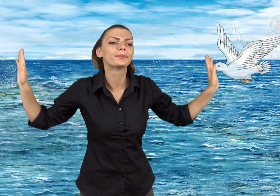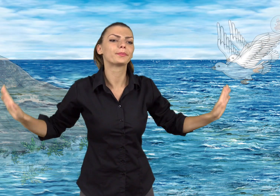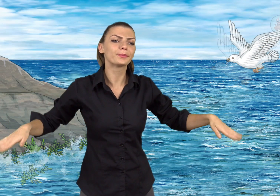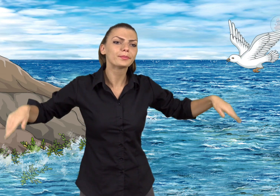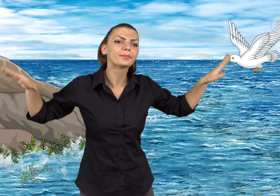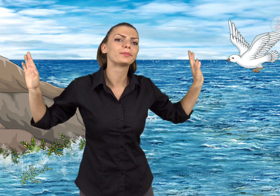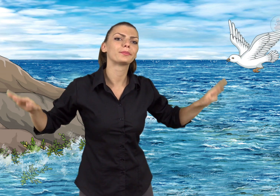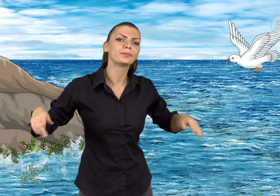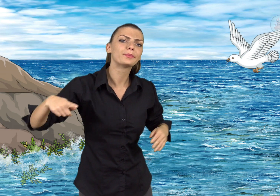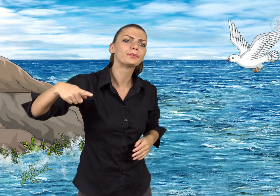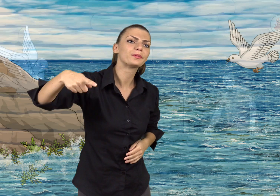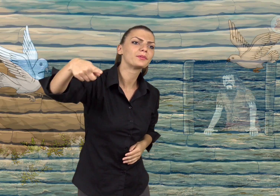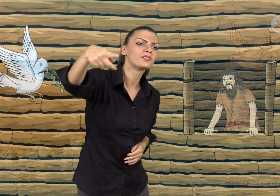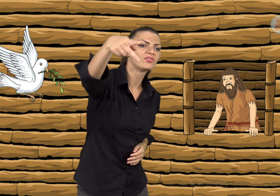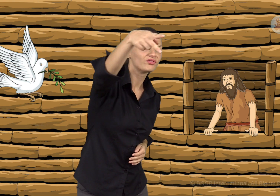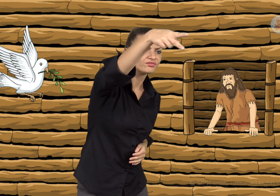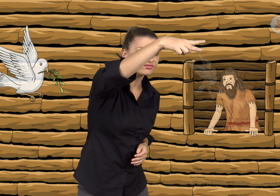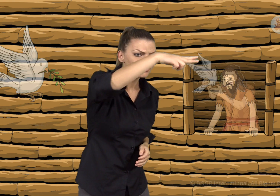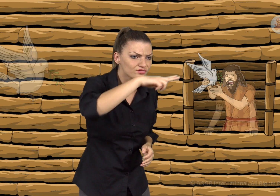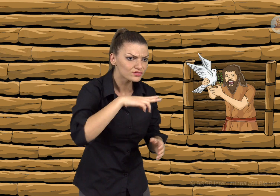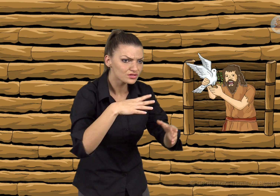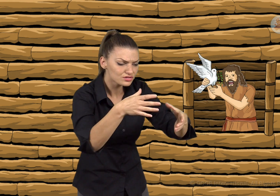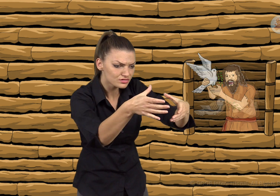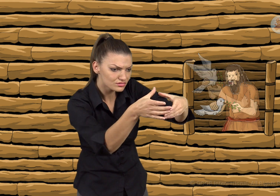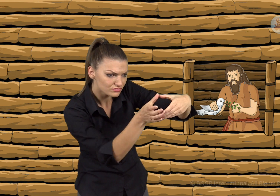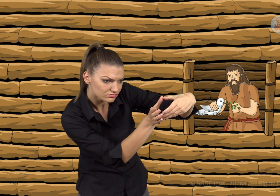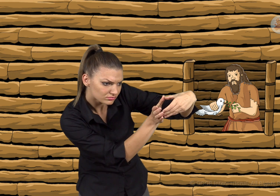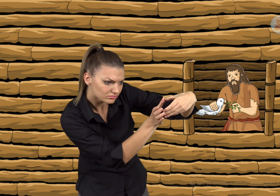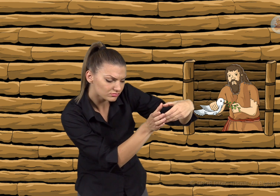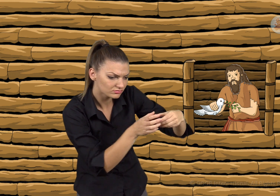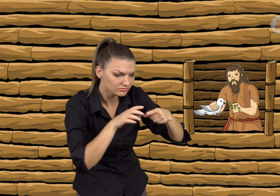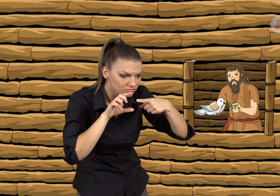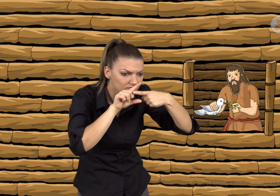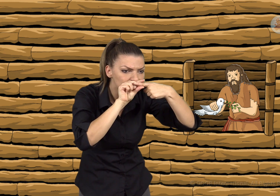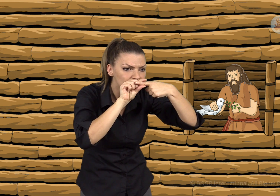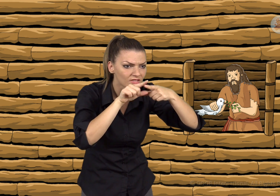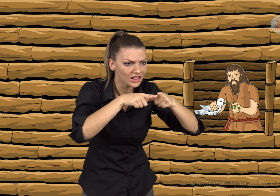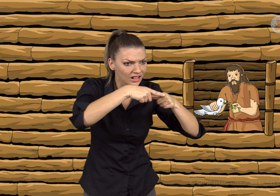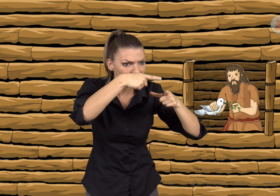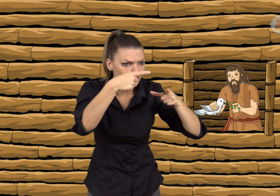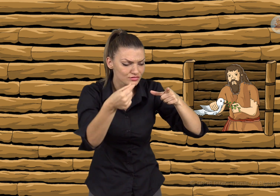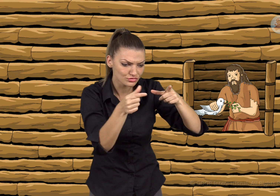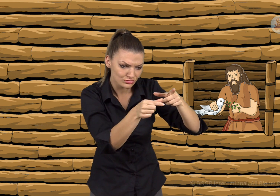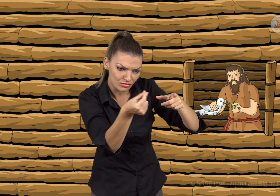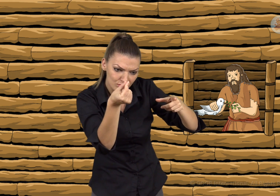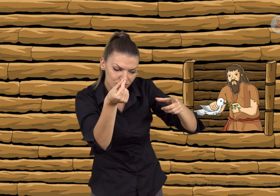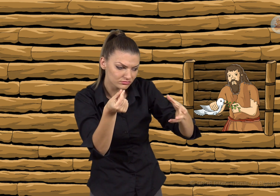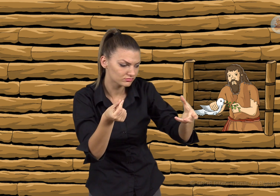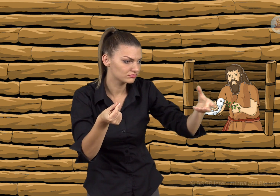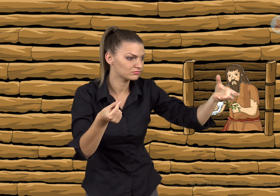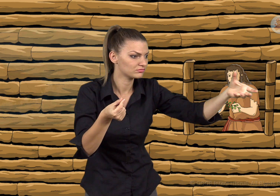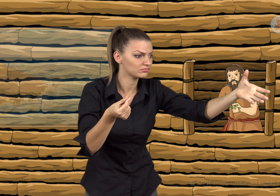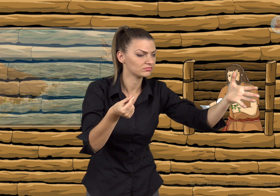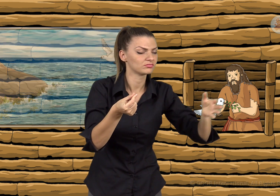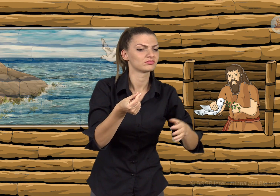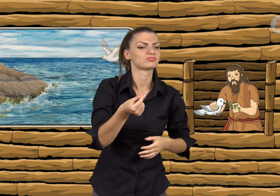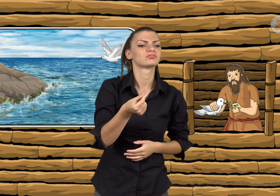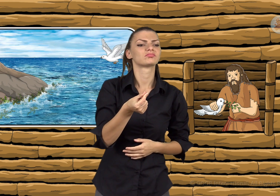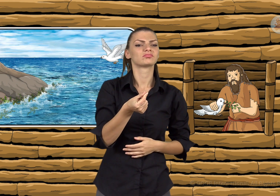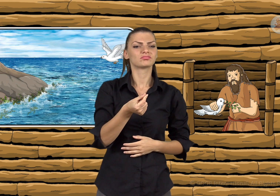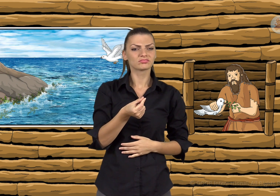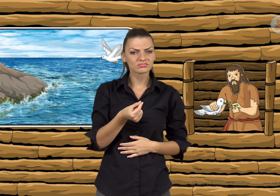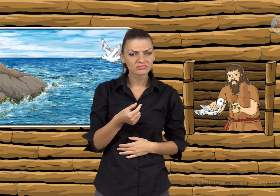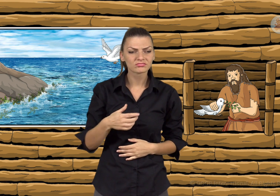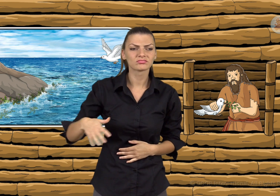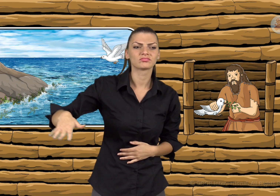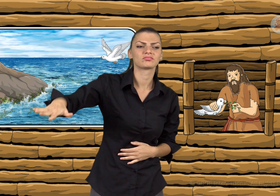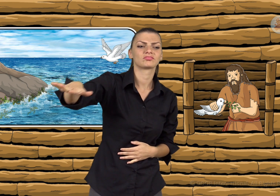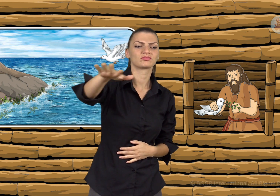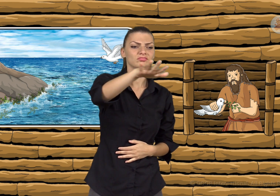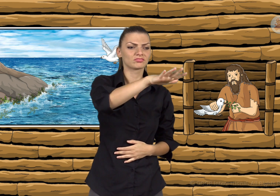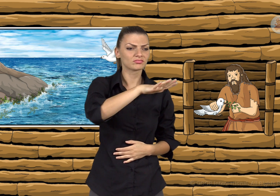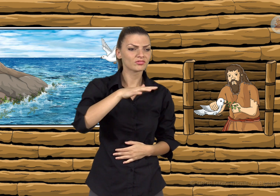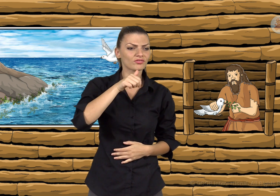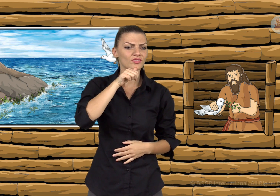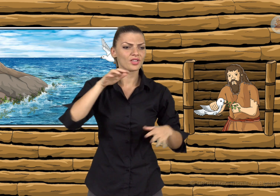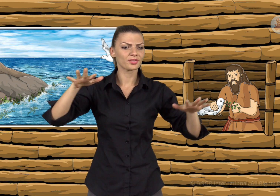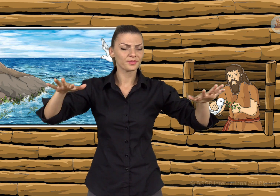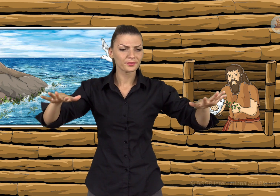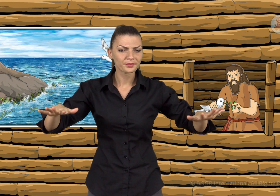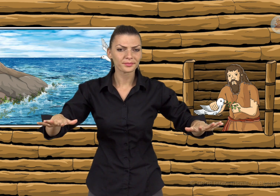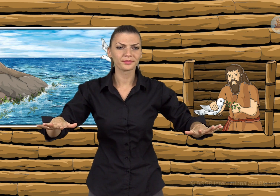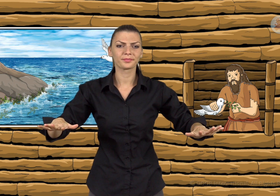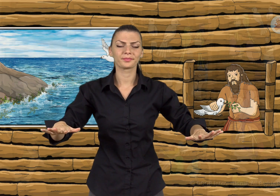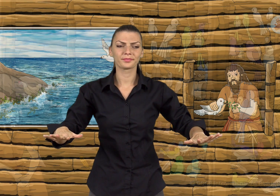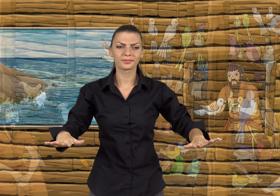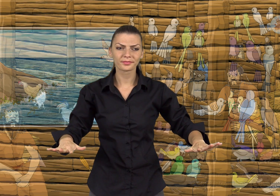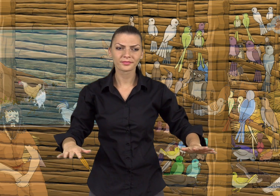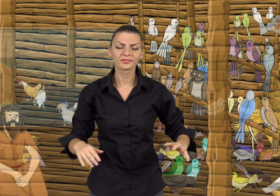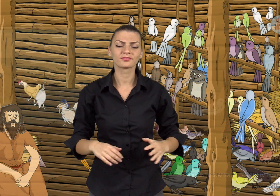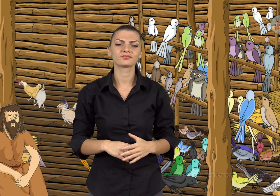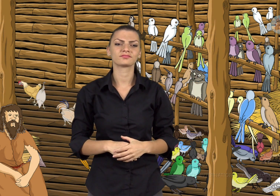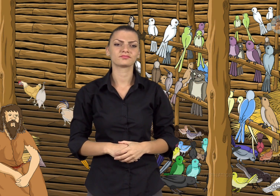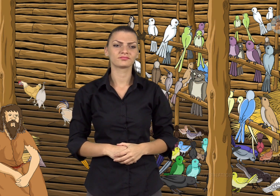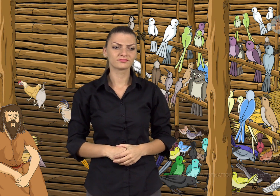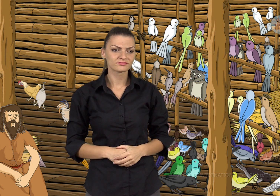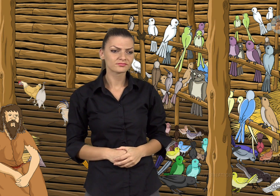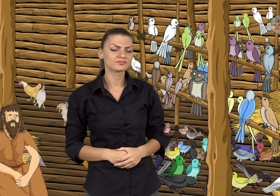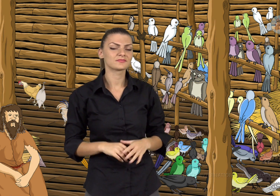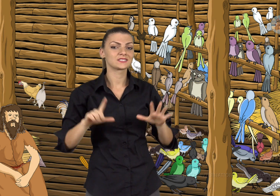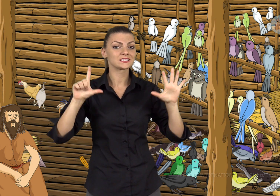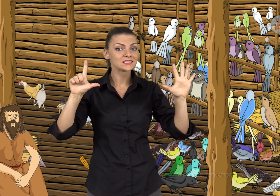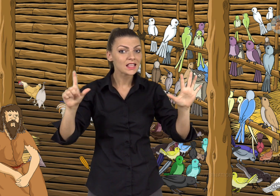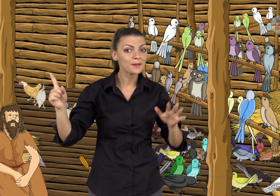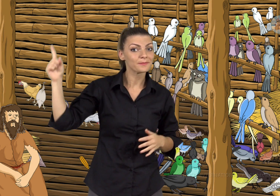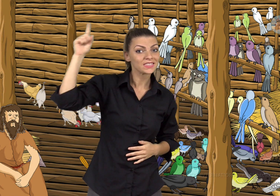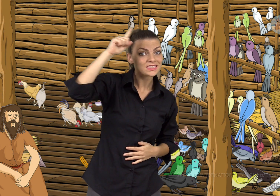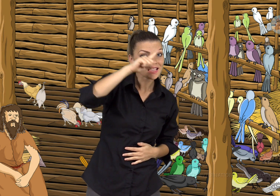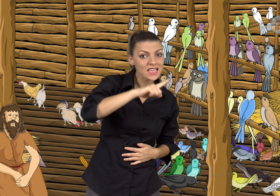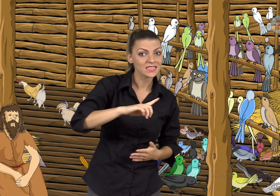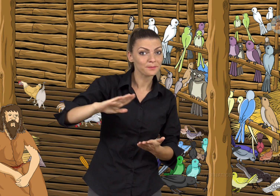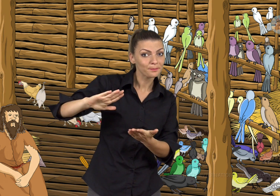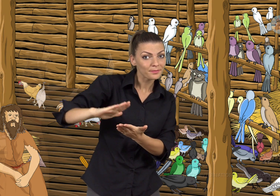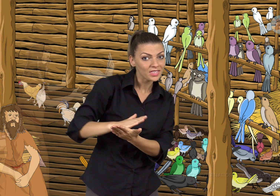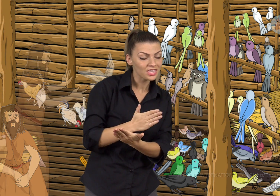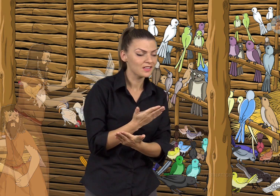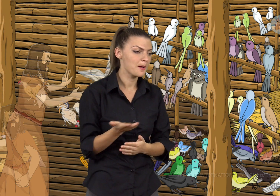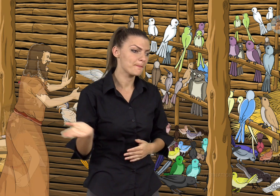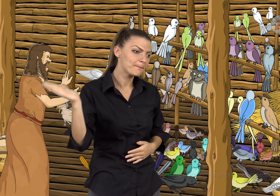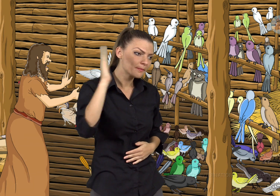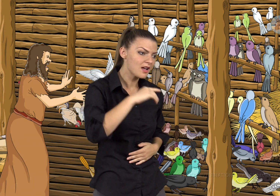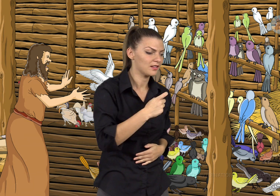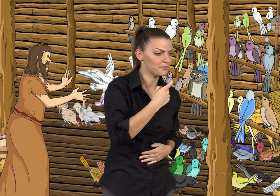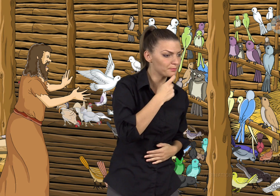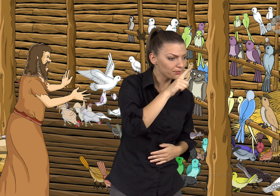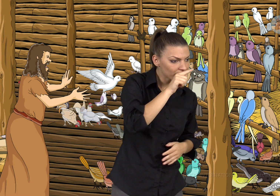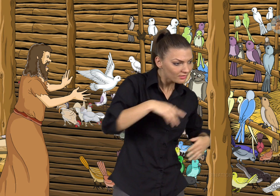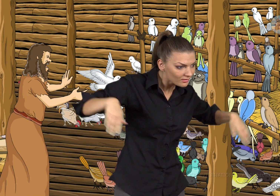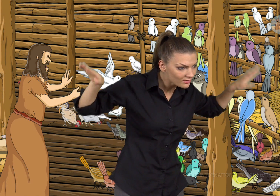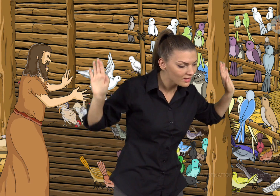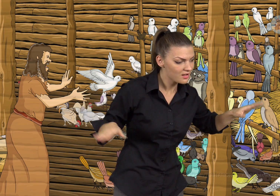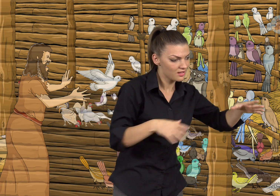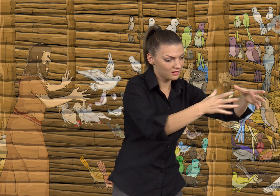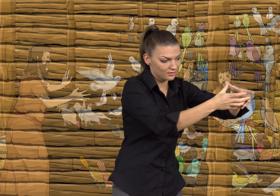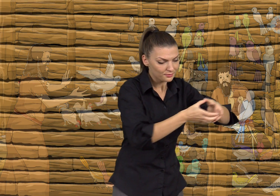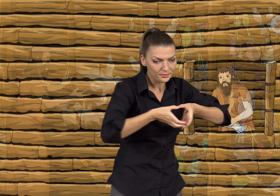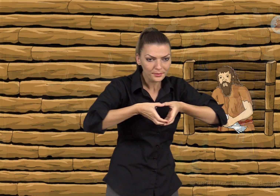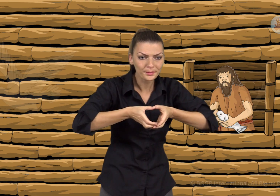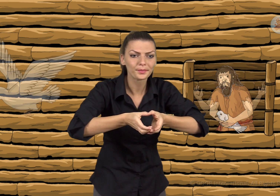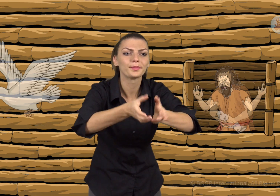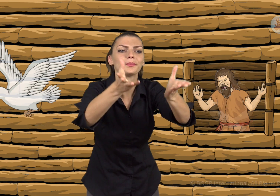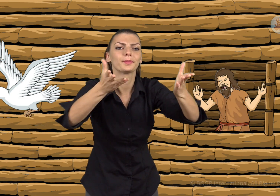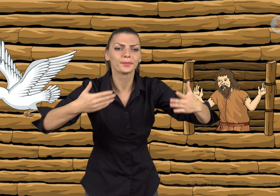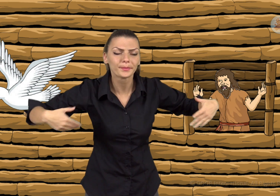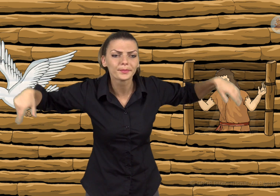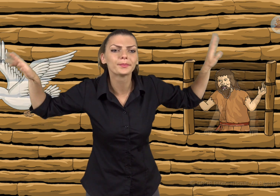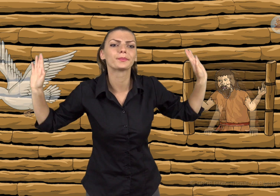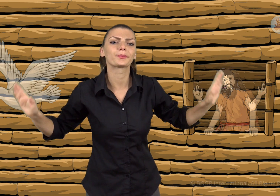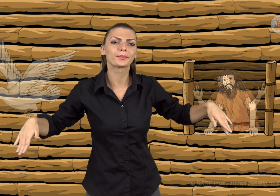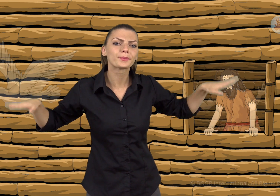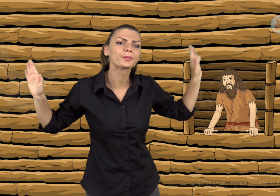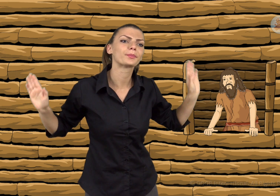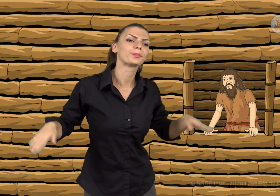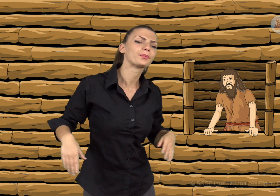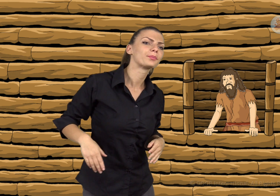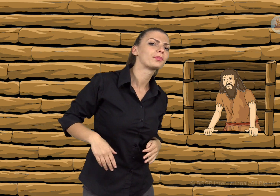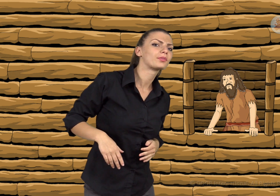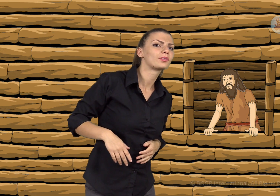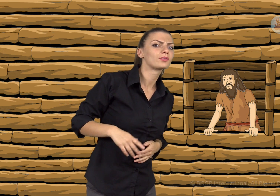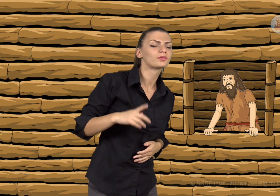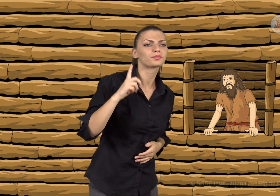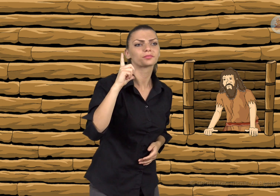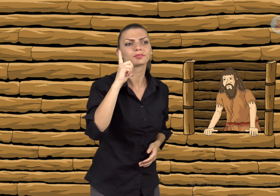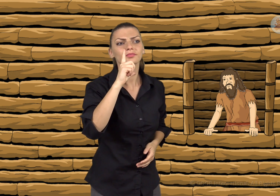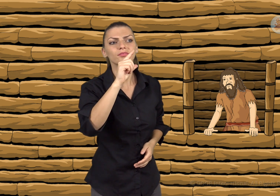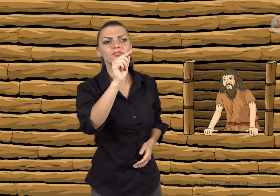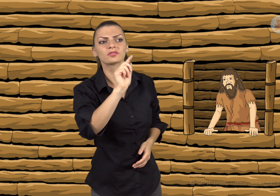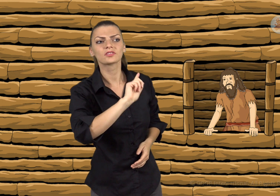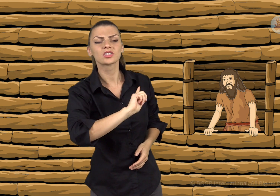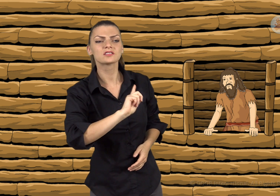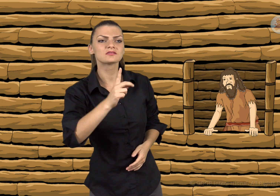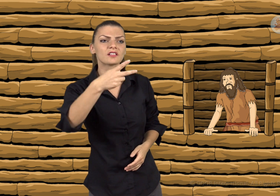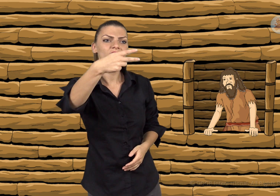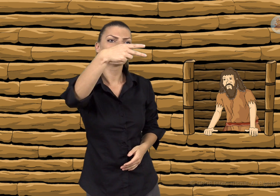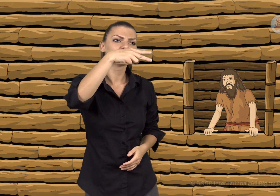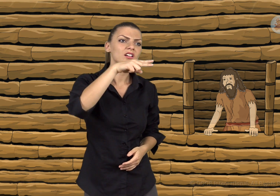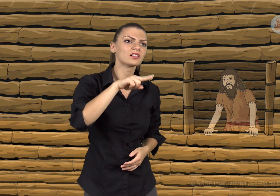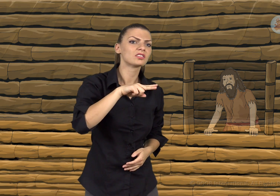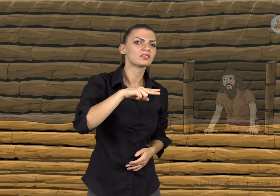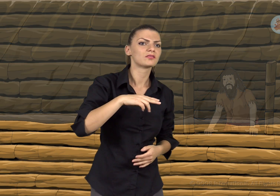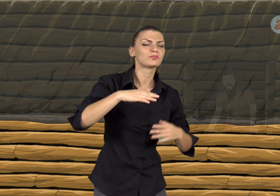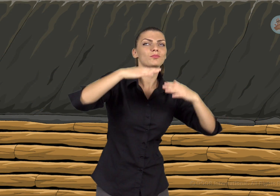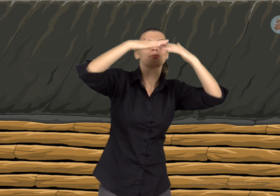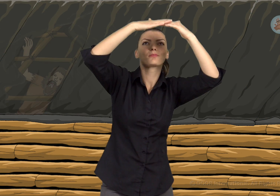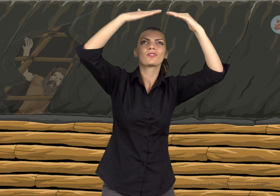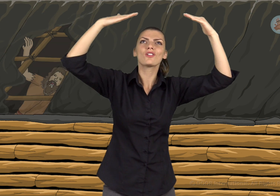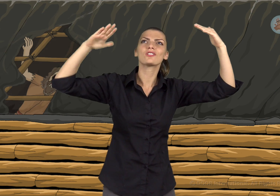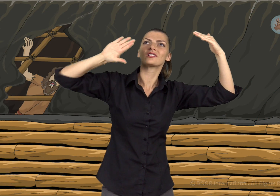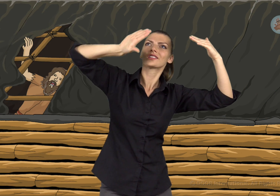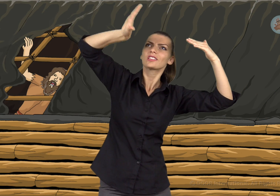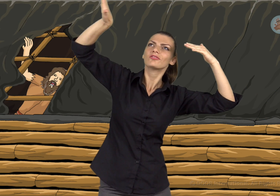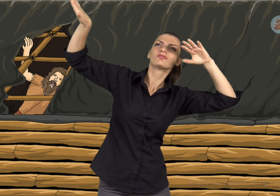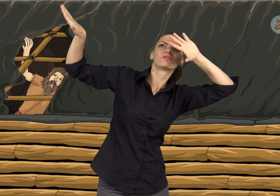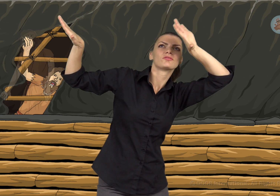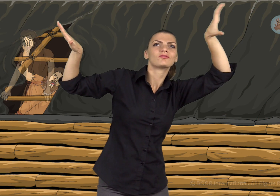And behold, the dove returned to him in the evening with a freshly plucked olive leaf in her beak. So Noah knew that the waters had receded from the earth. And Noah waited seven more days and sent out the dove again, but this time she did not return to him. In Noah’s six hundred and first year, on the first day of the first month, the waters had dried up from the earth.